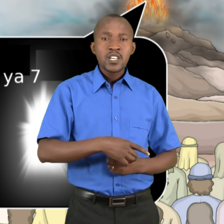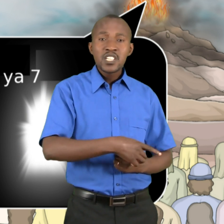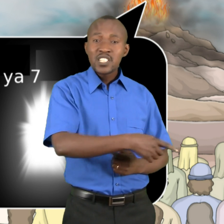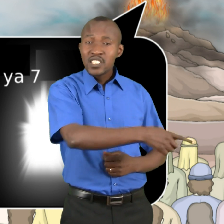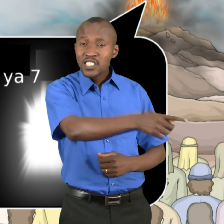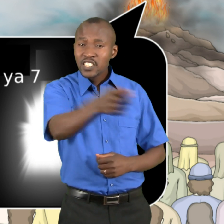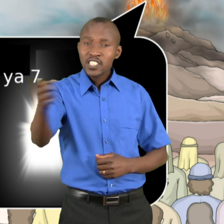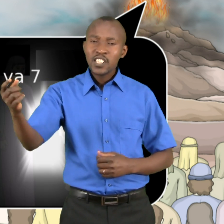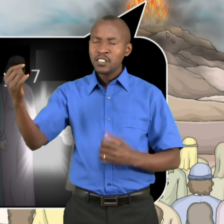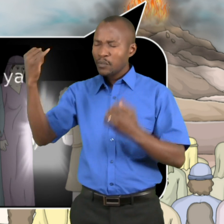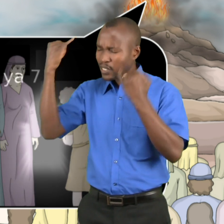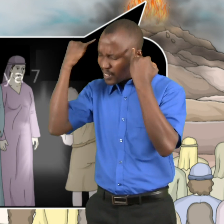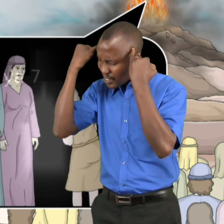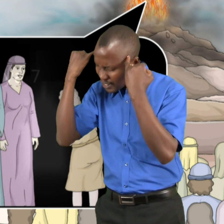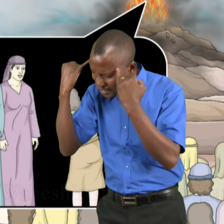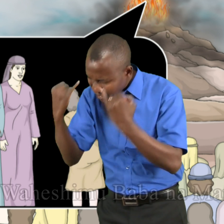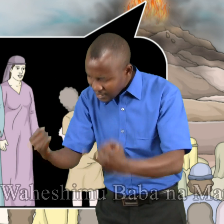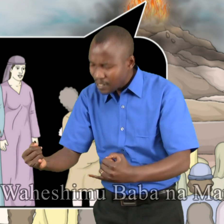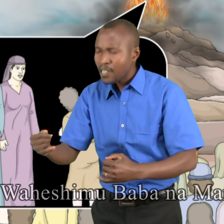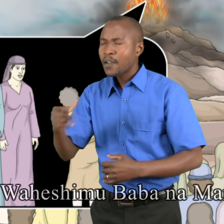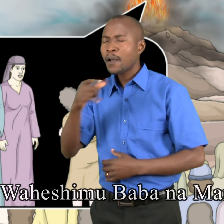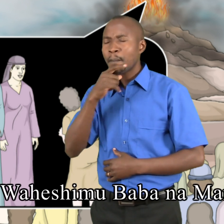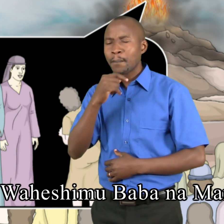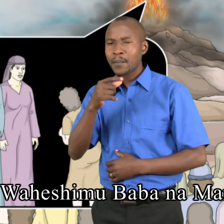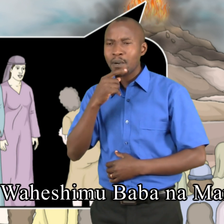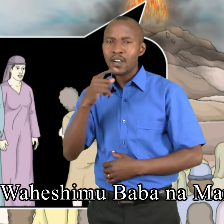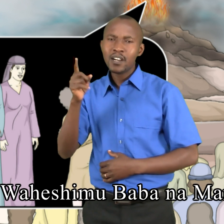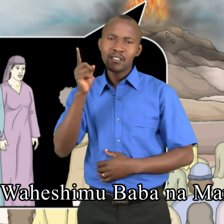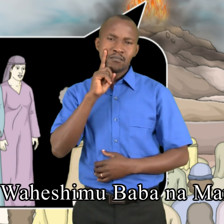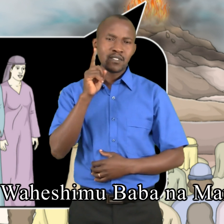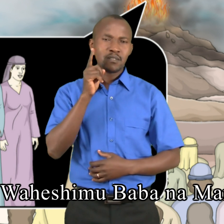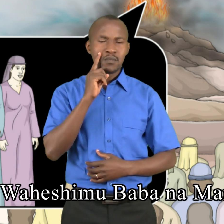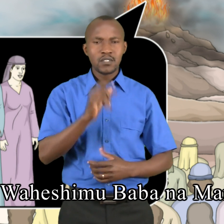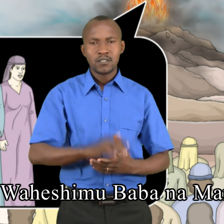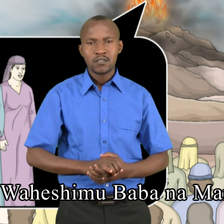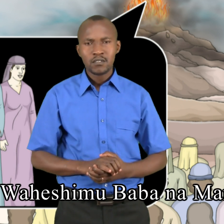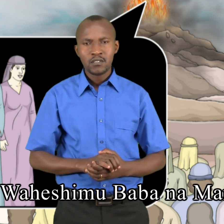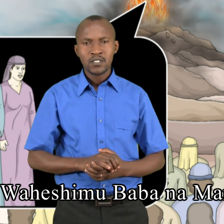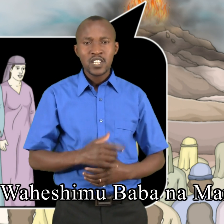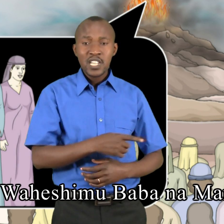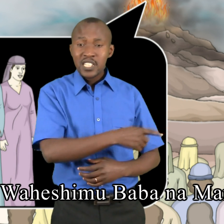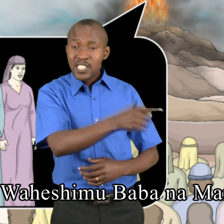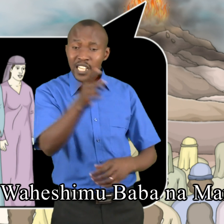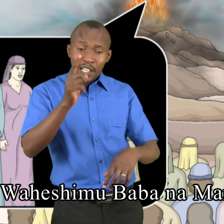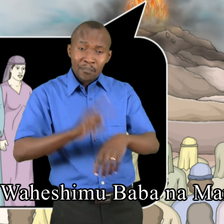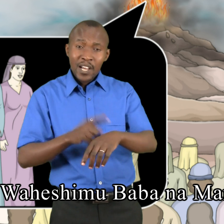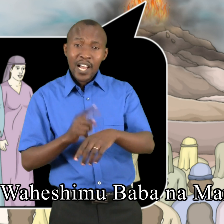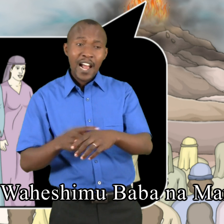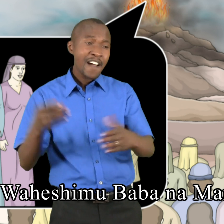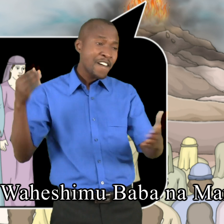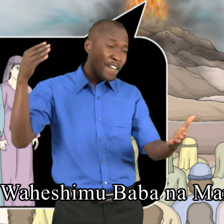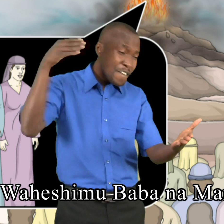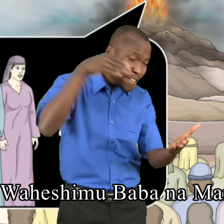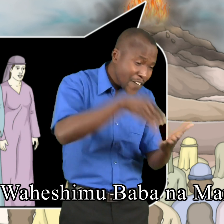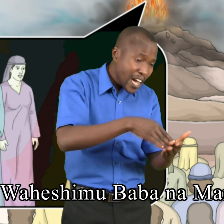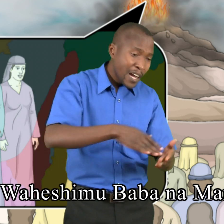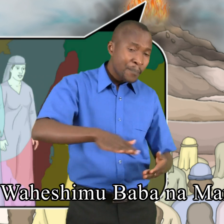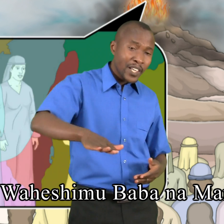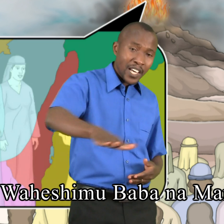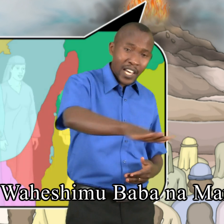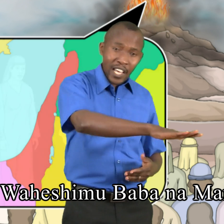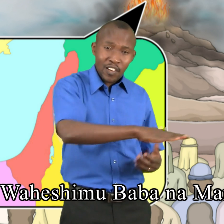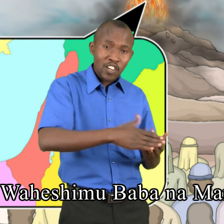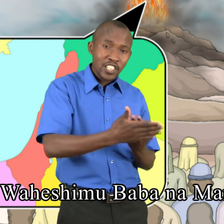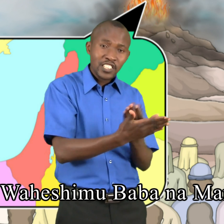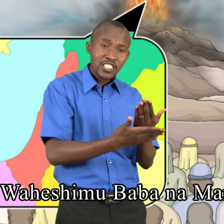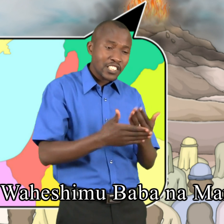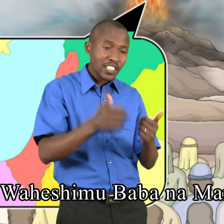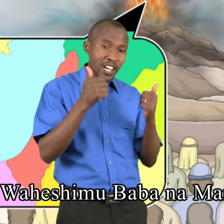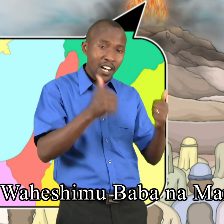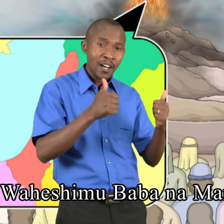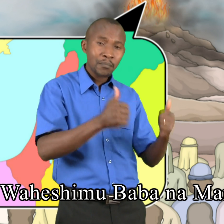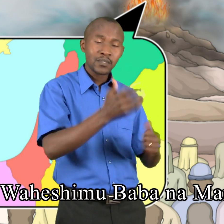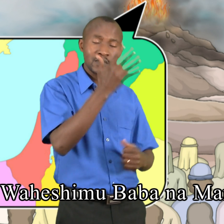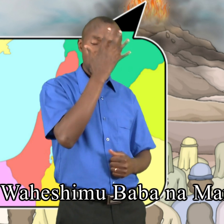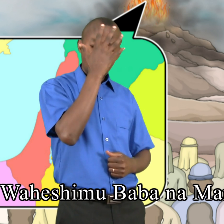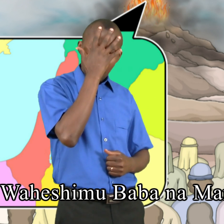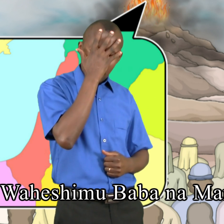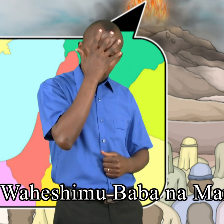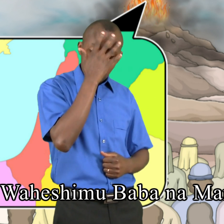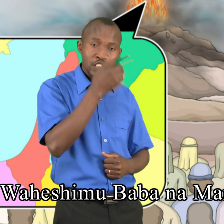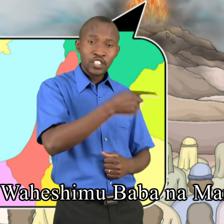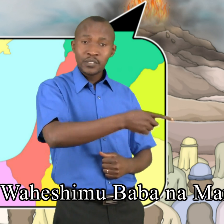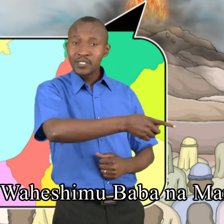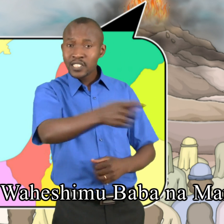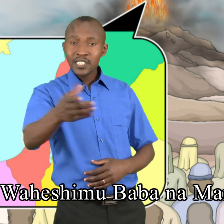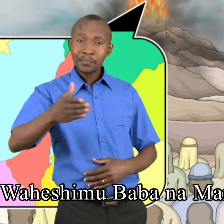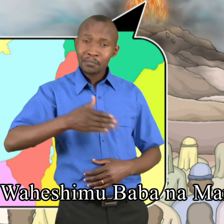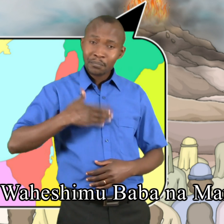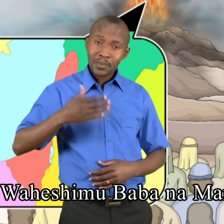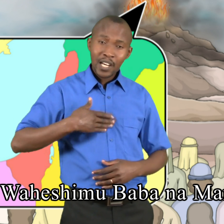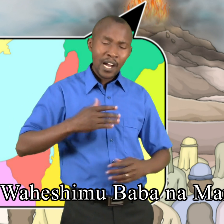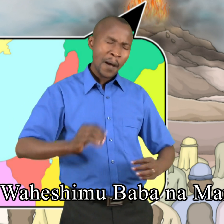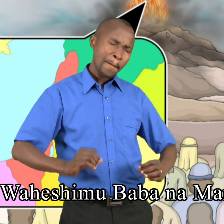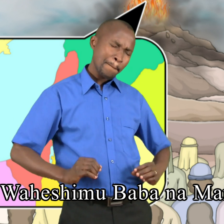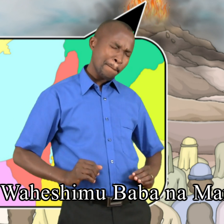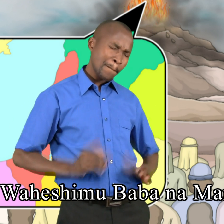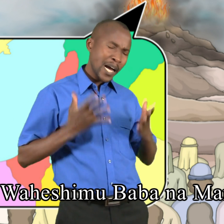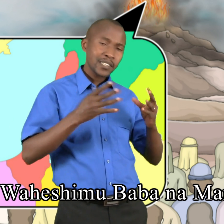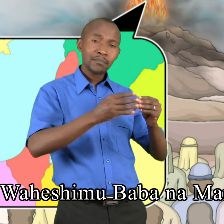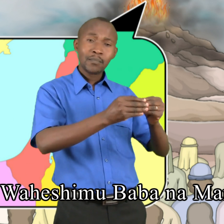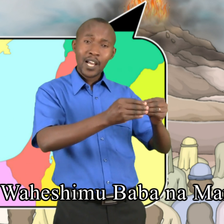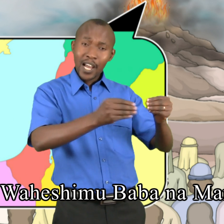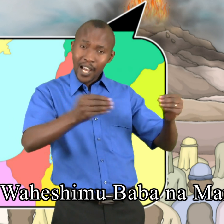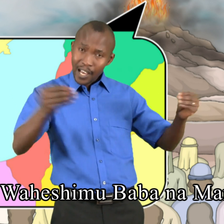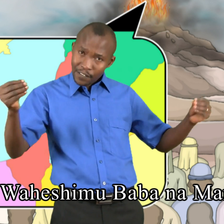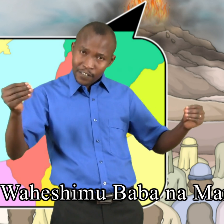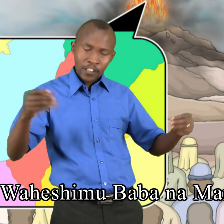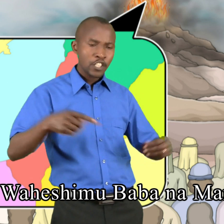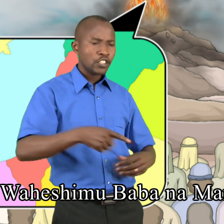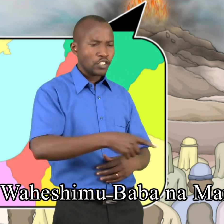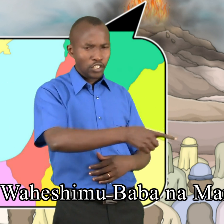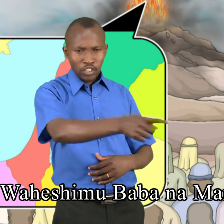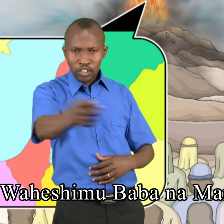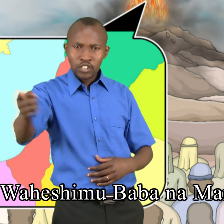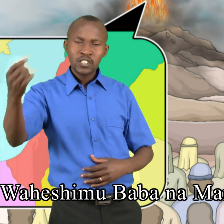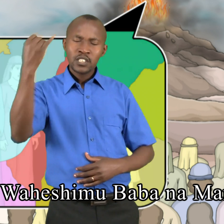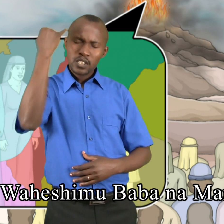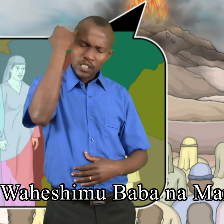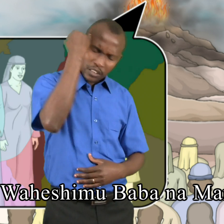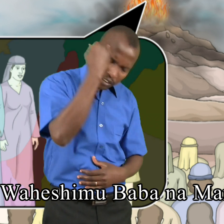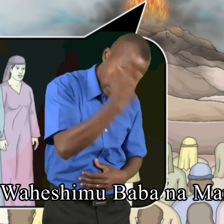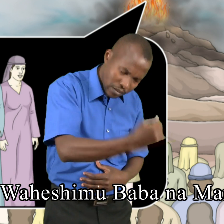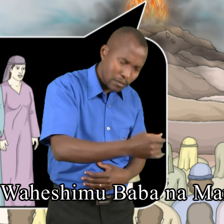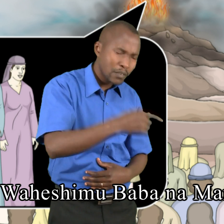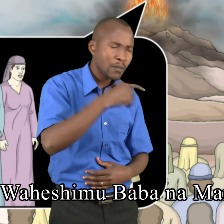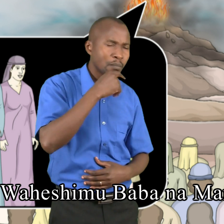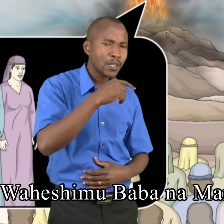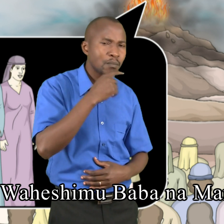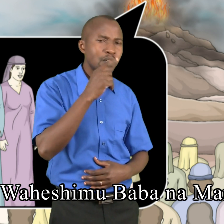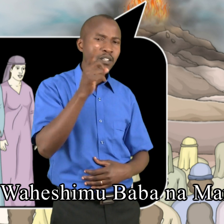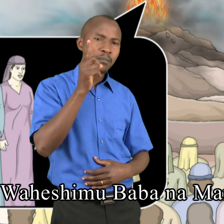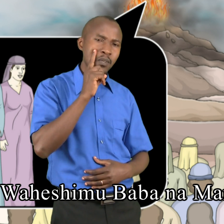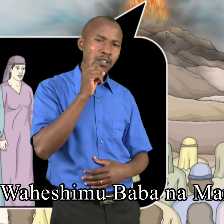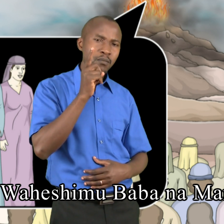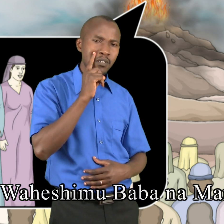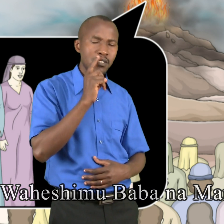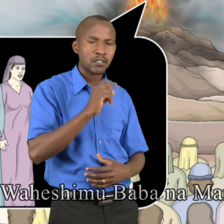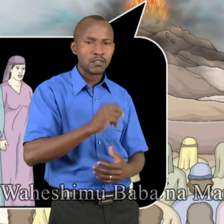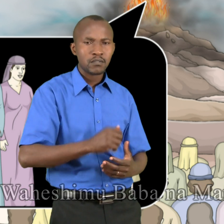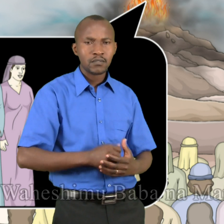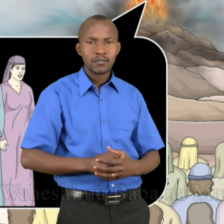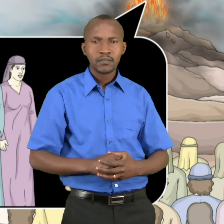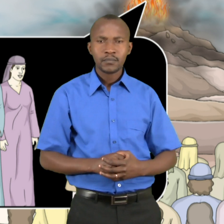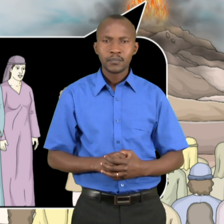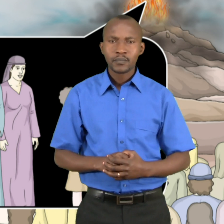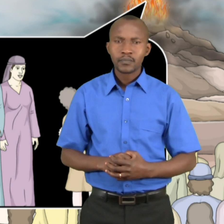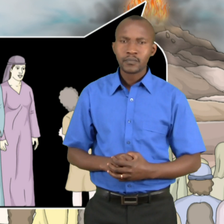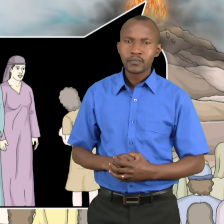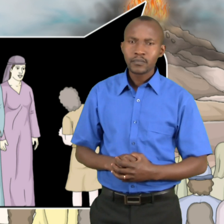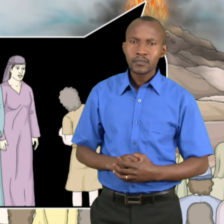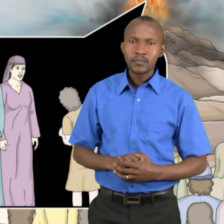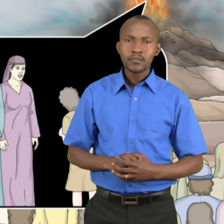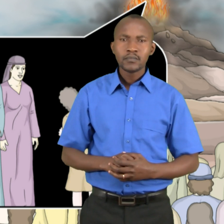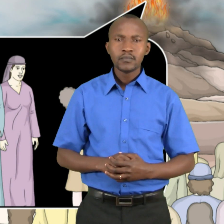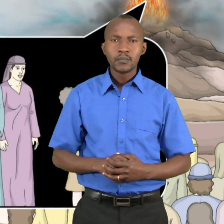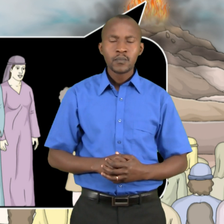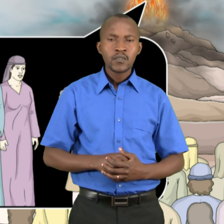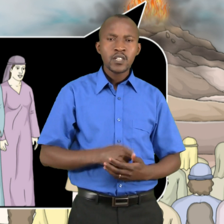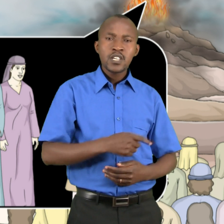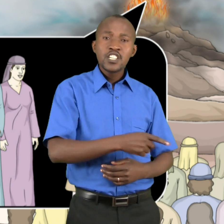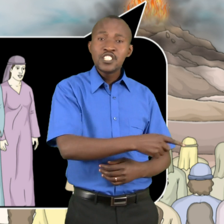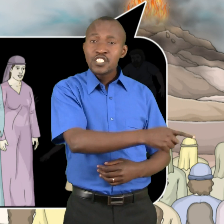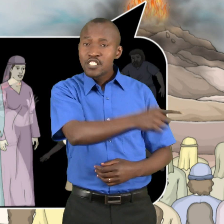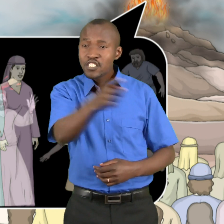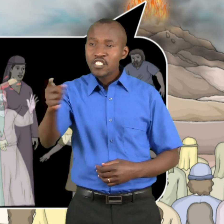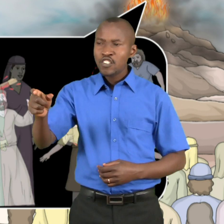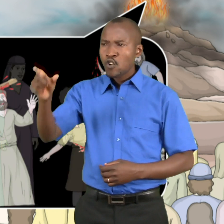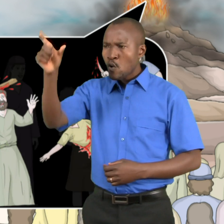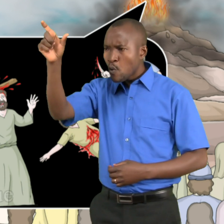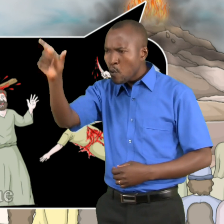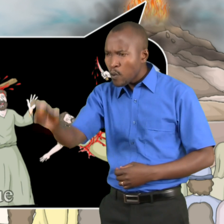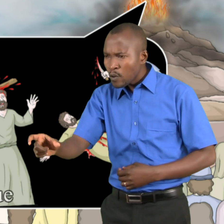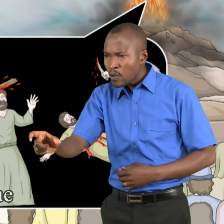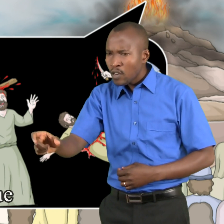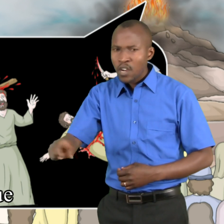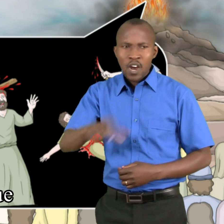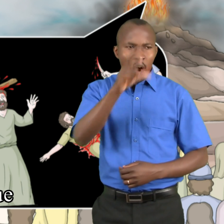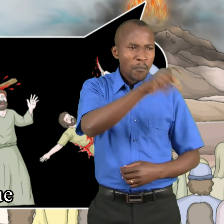Honor your father and mother, so that your days may be long in the land that the LORD your God is giving you.